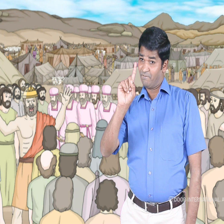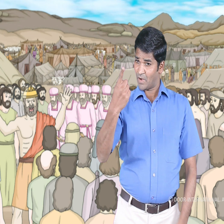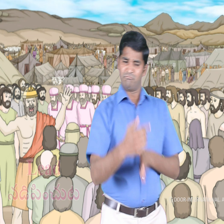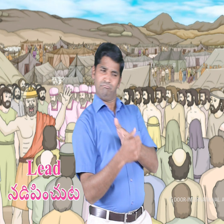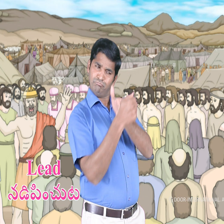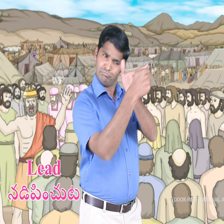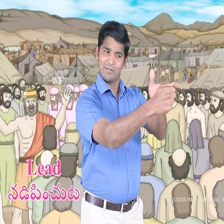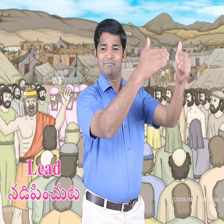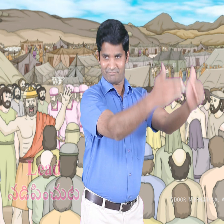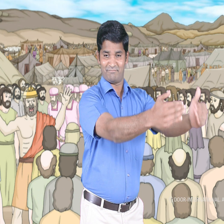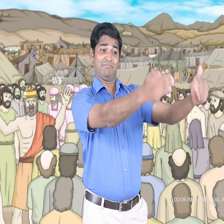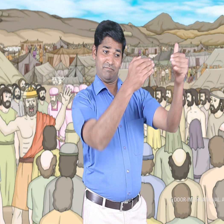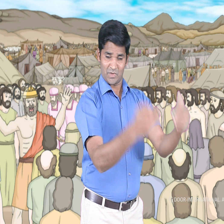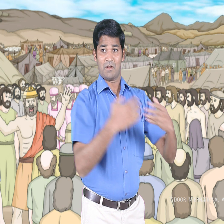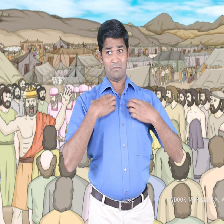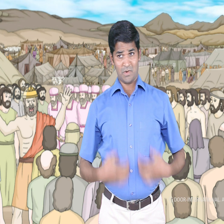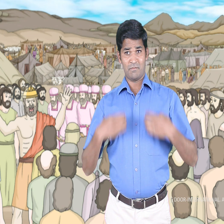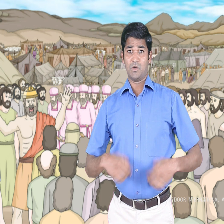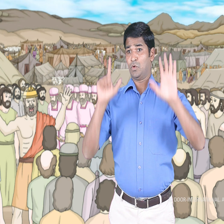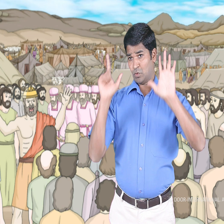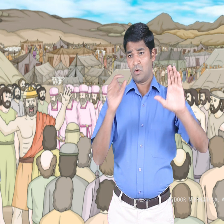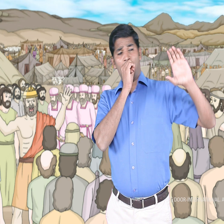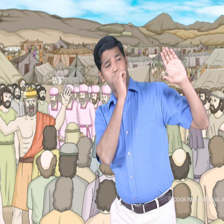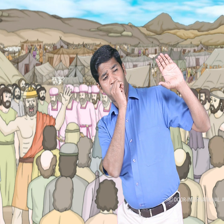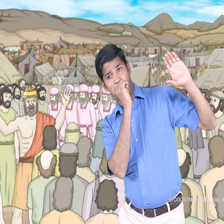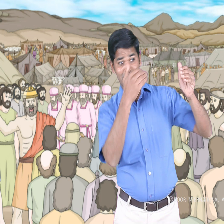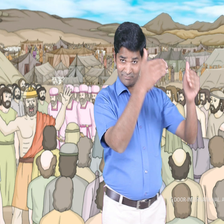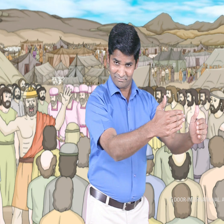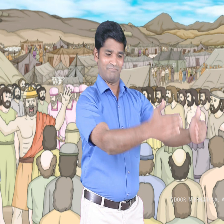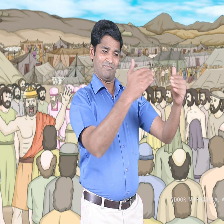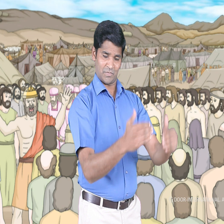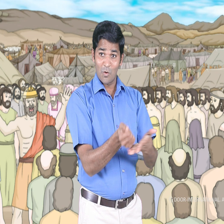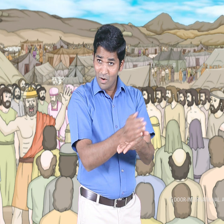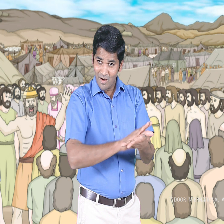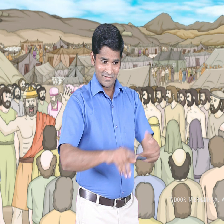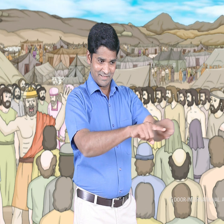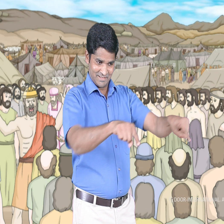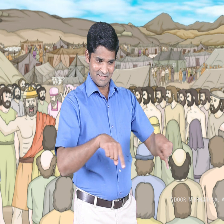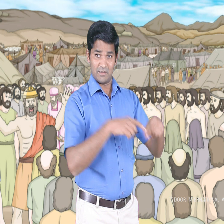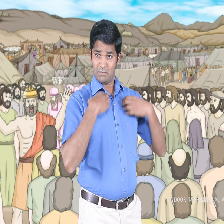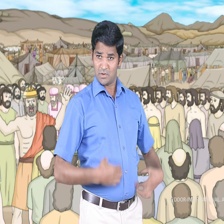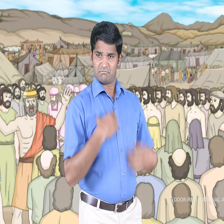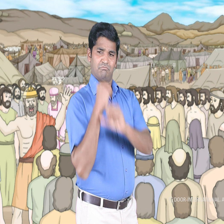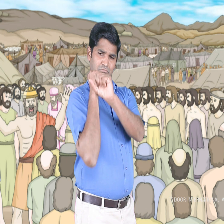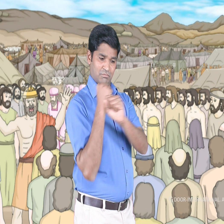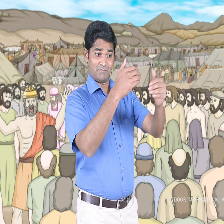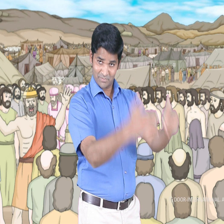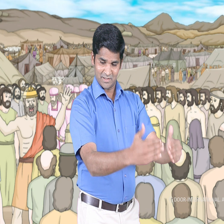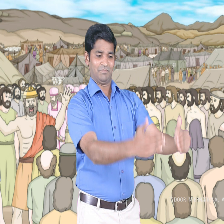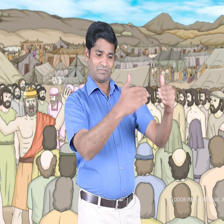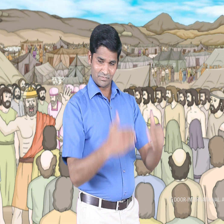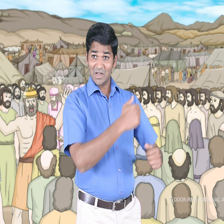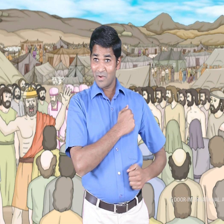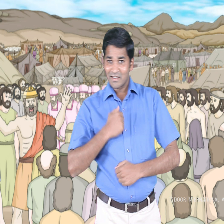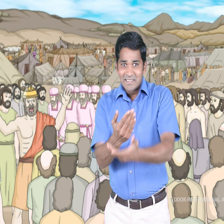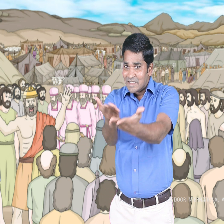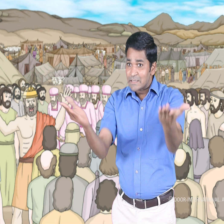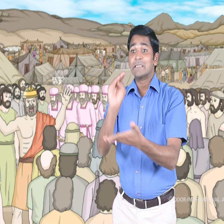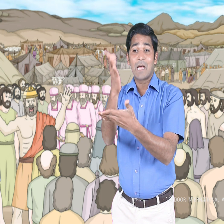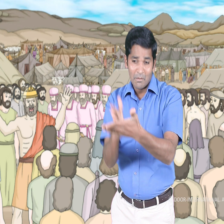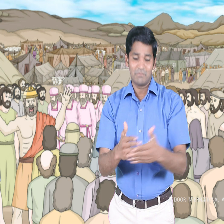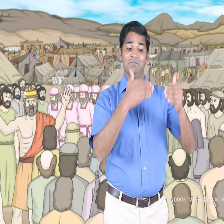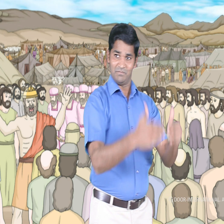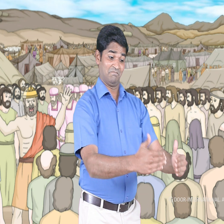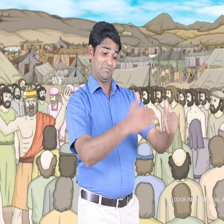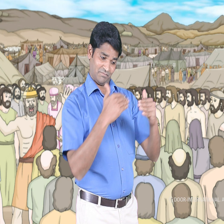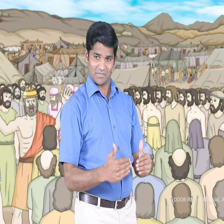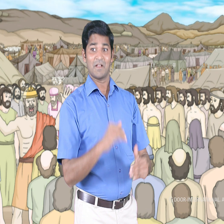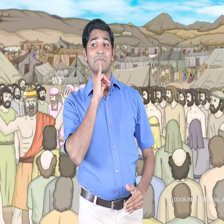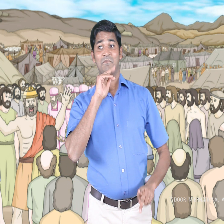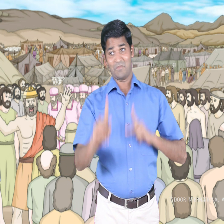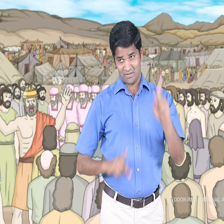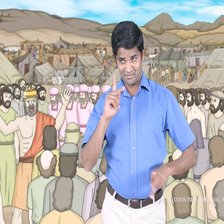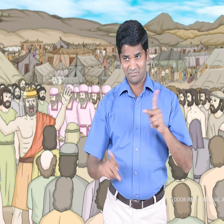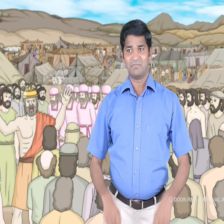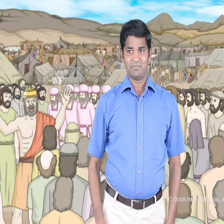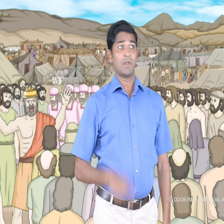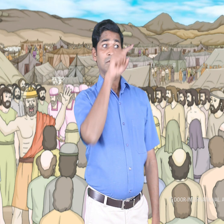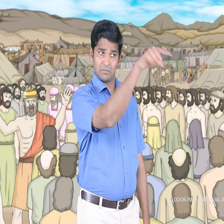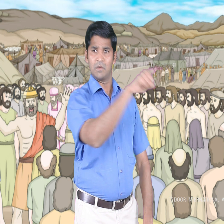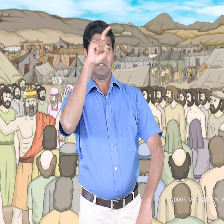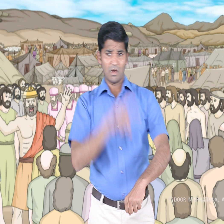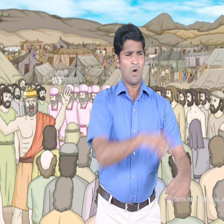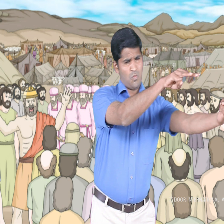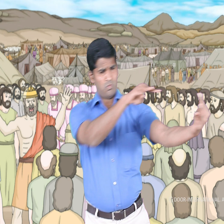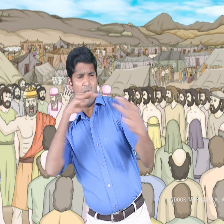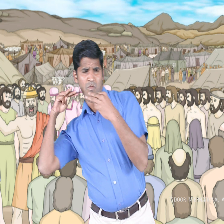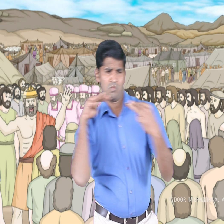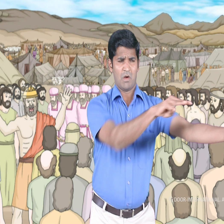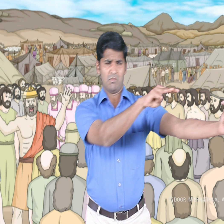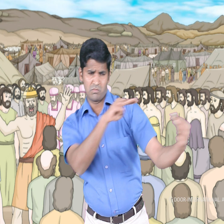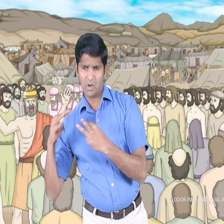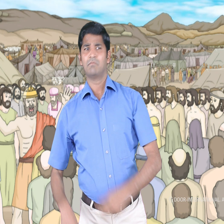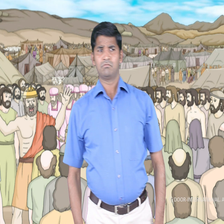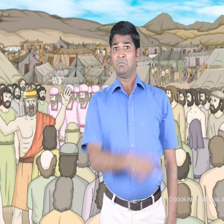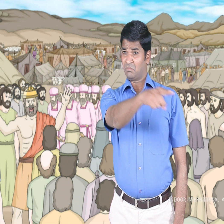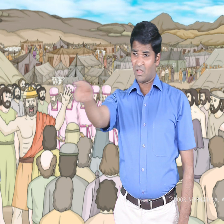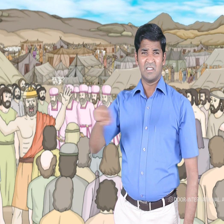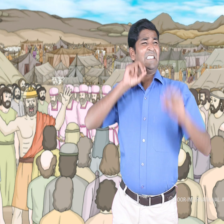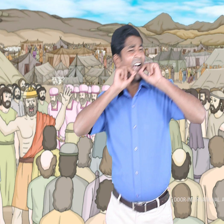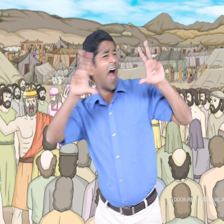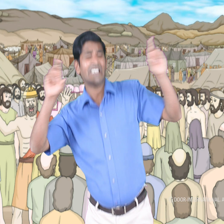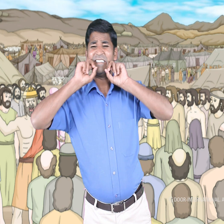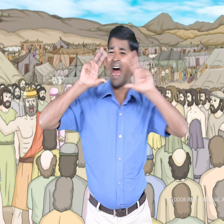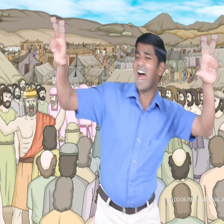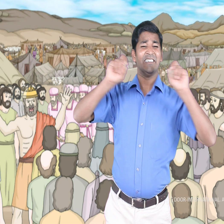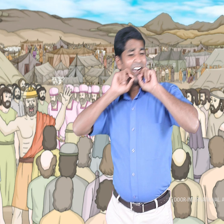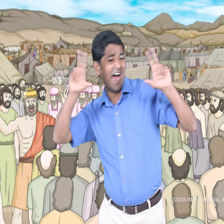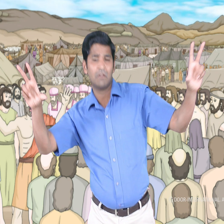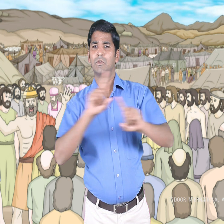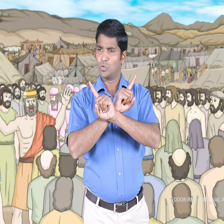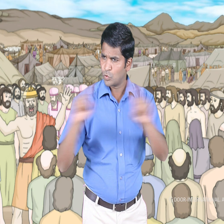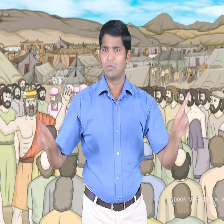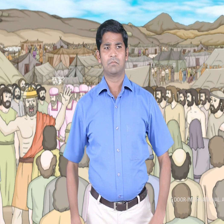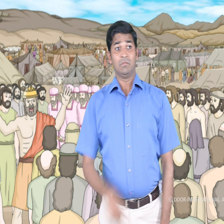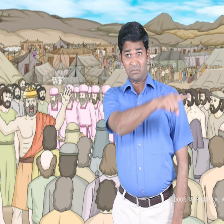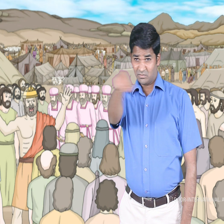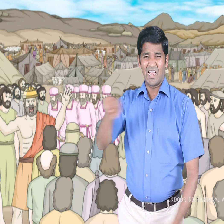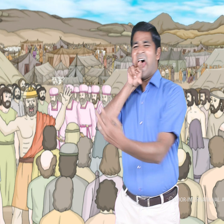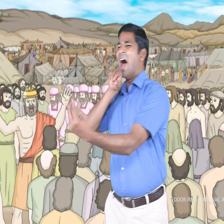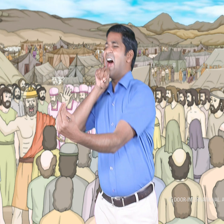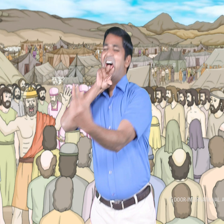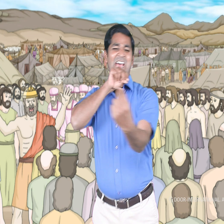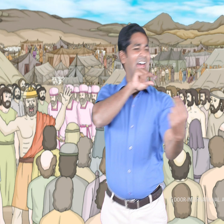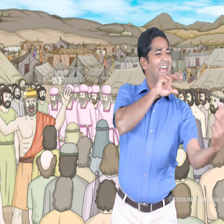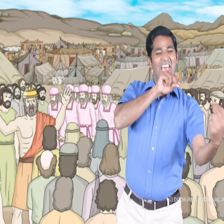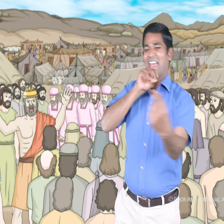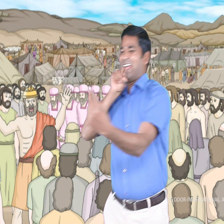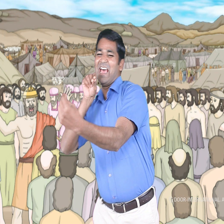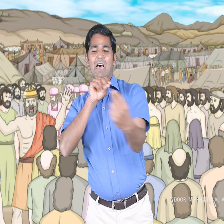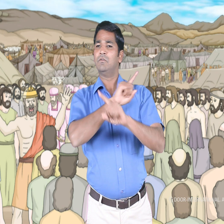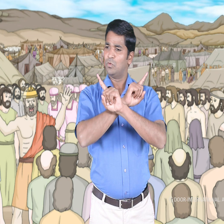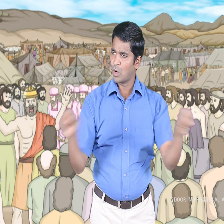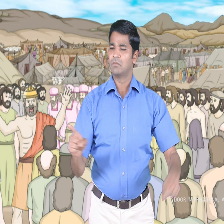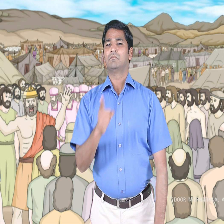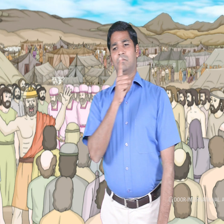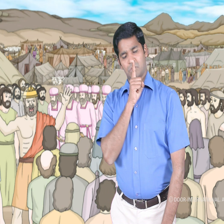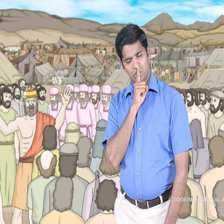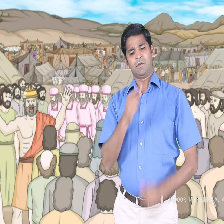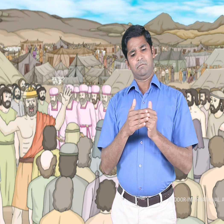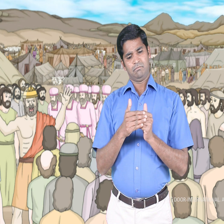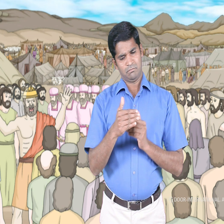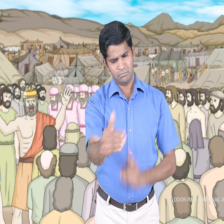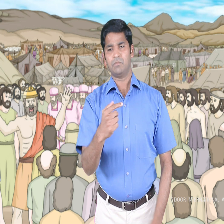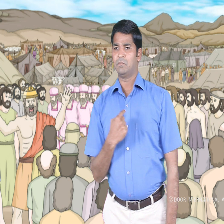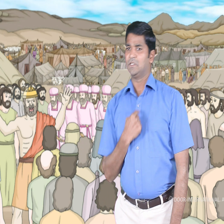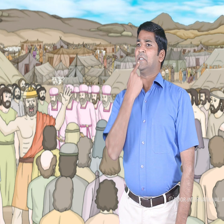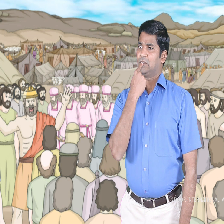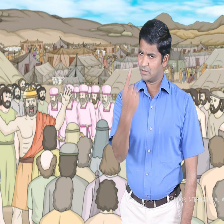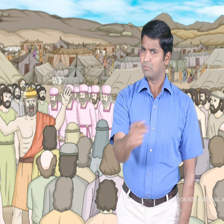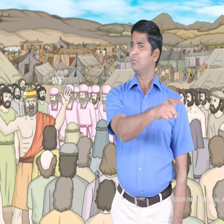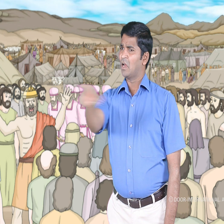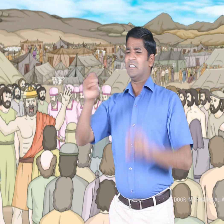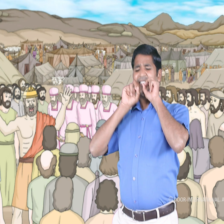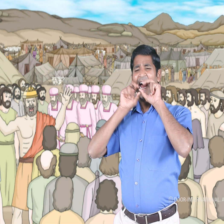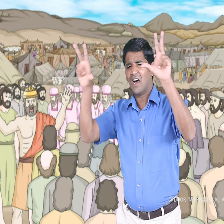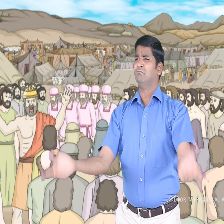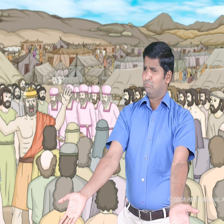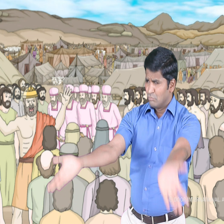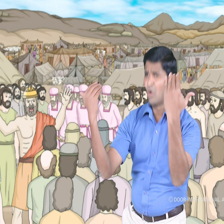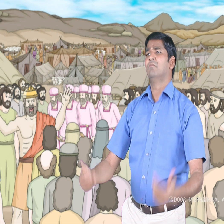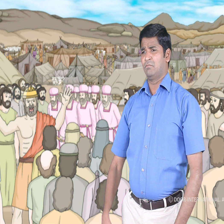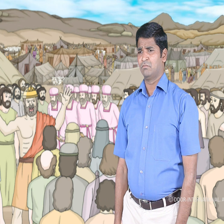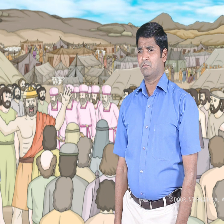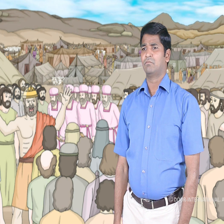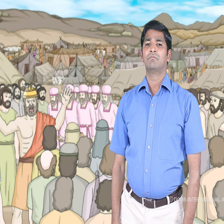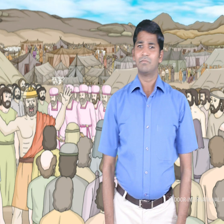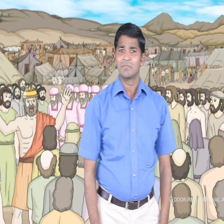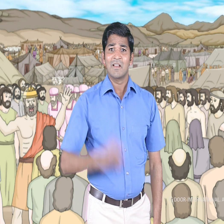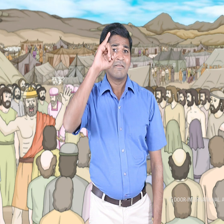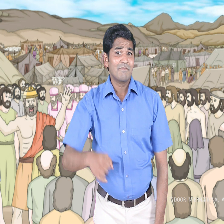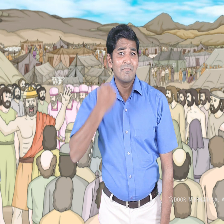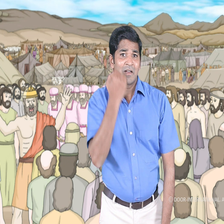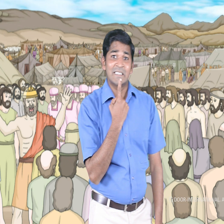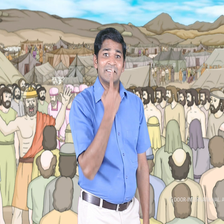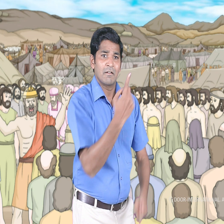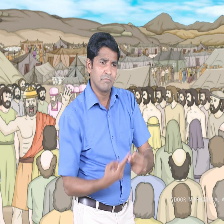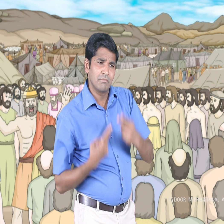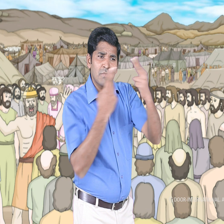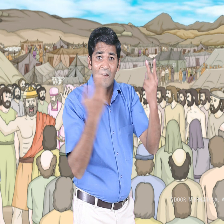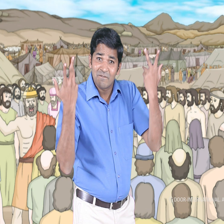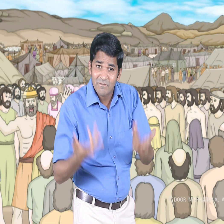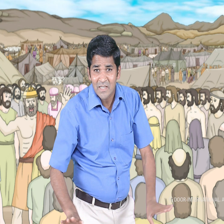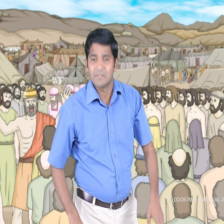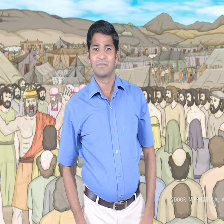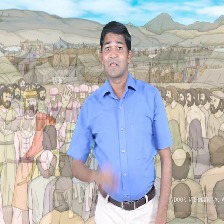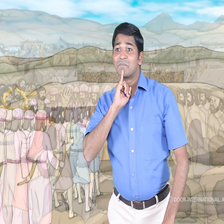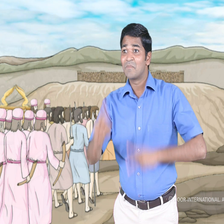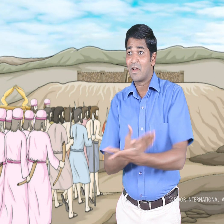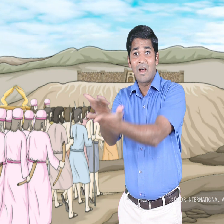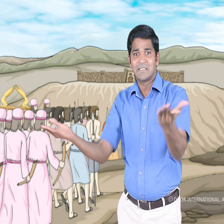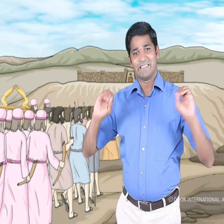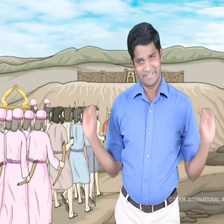And he told the people, “Advance and march around the city, with the armed troops going ahead of the ark of the LORD.”